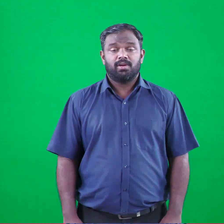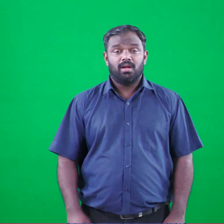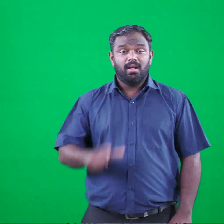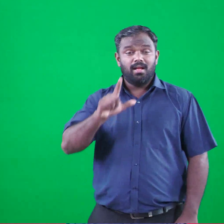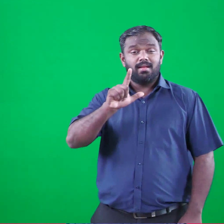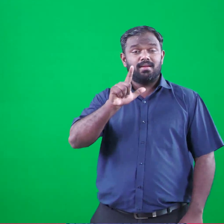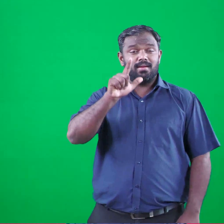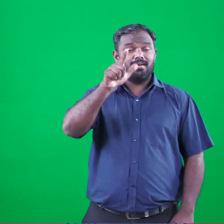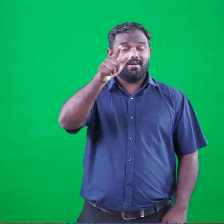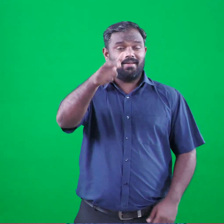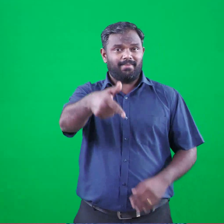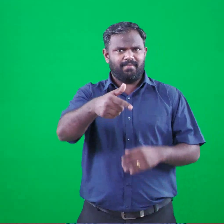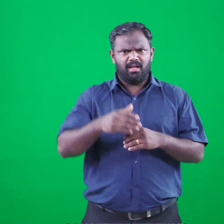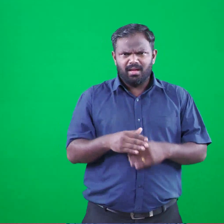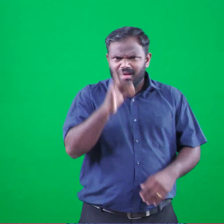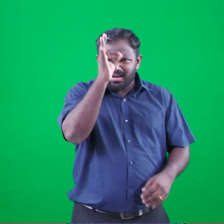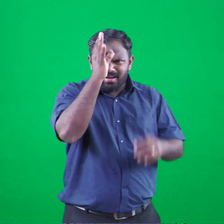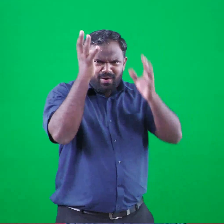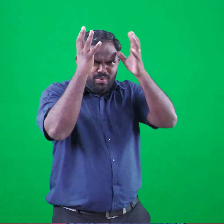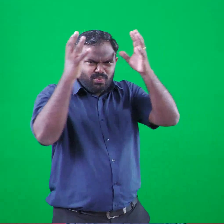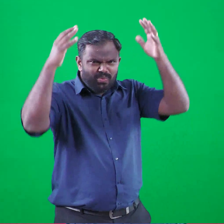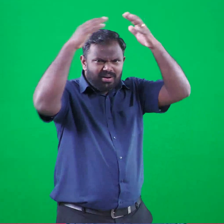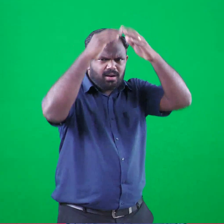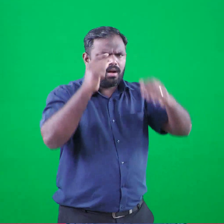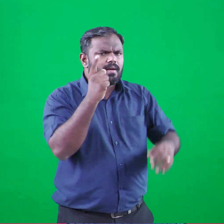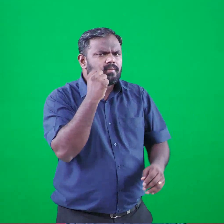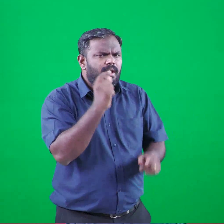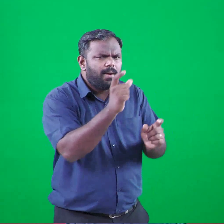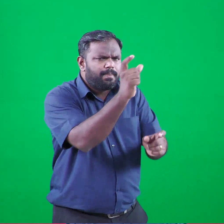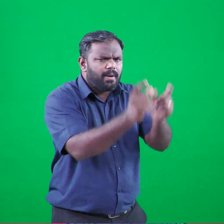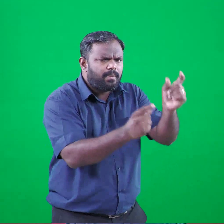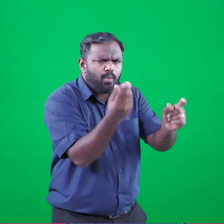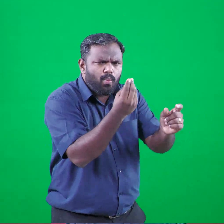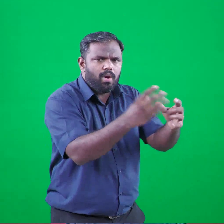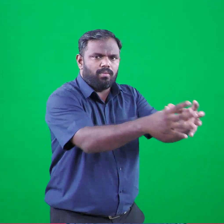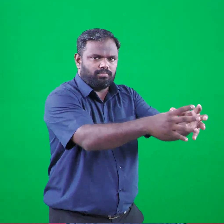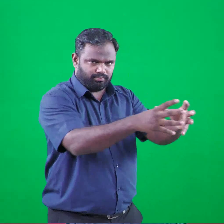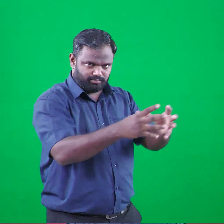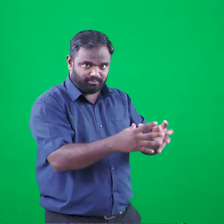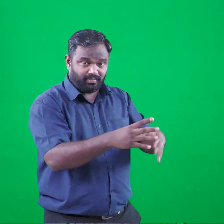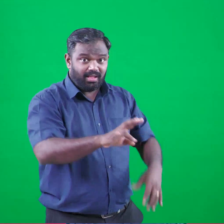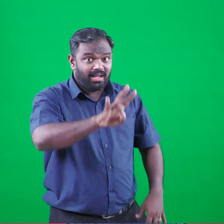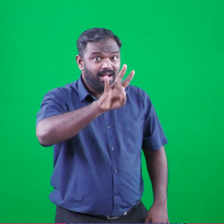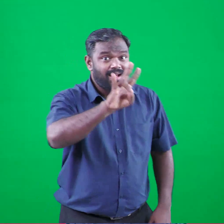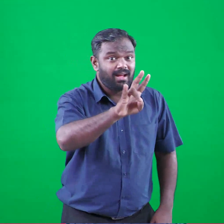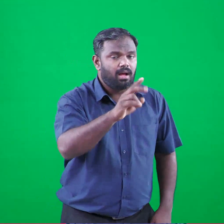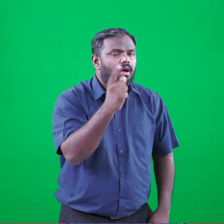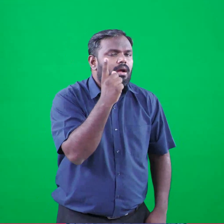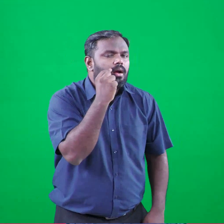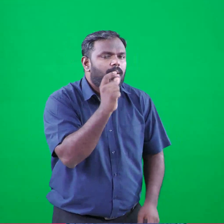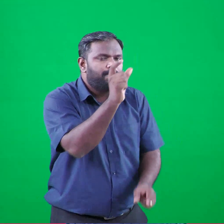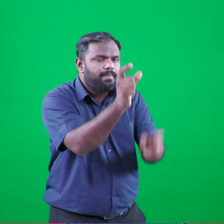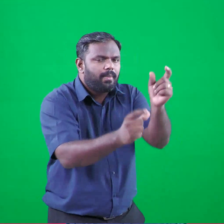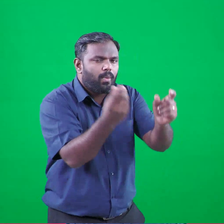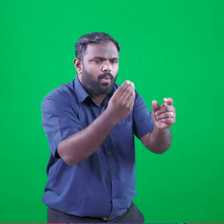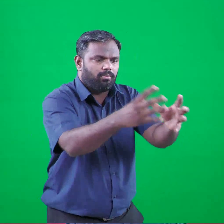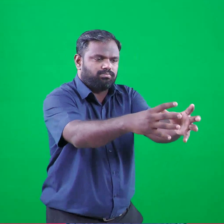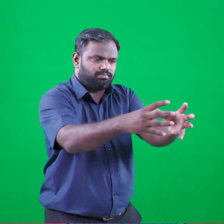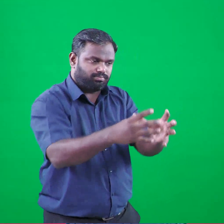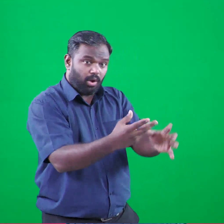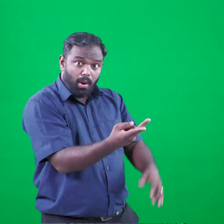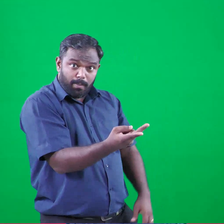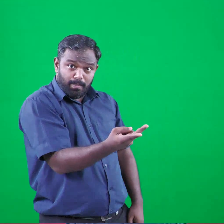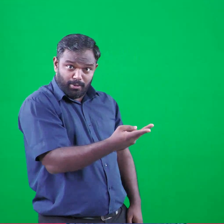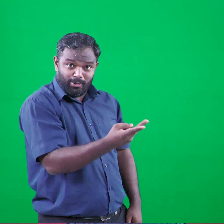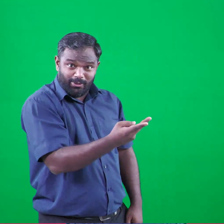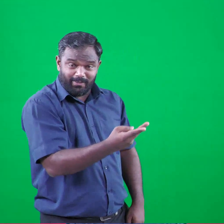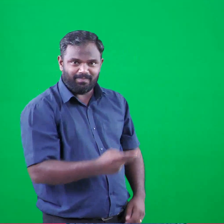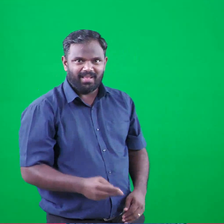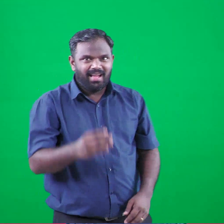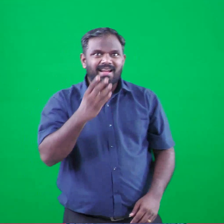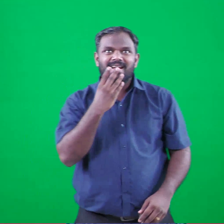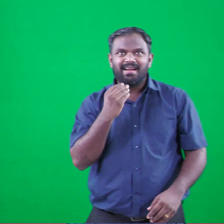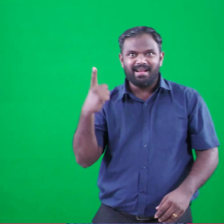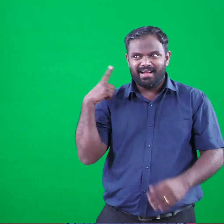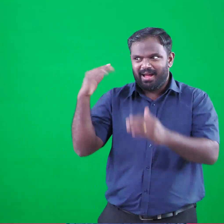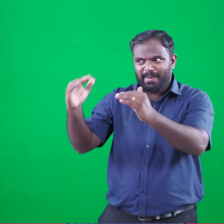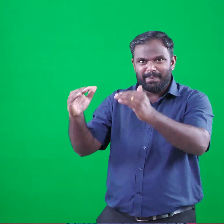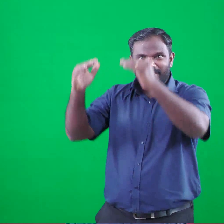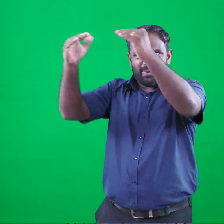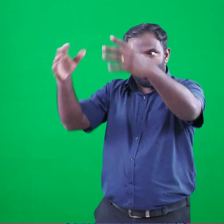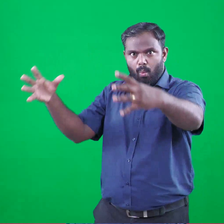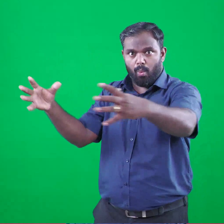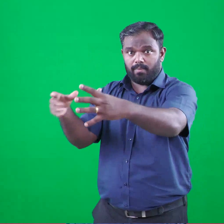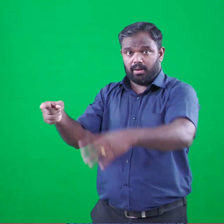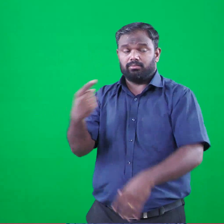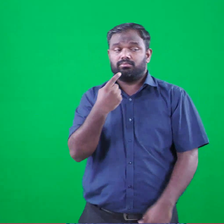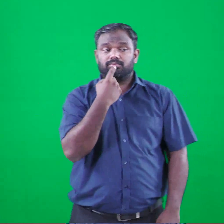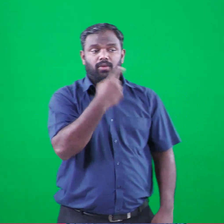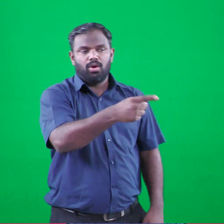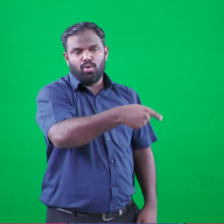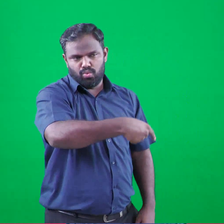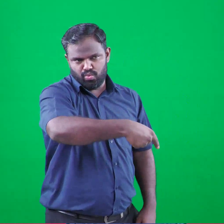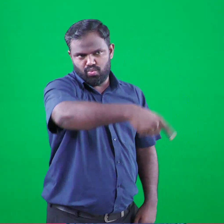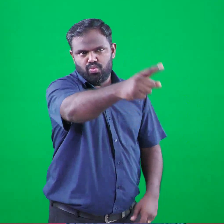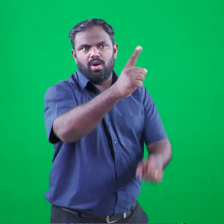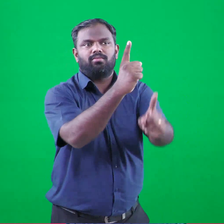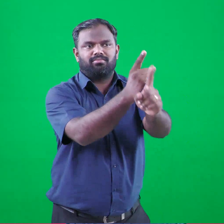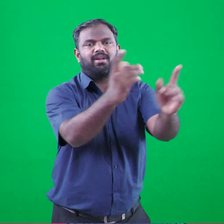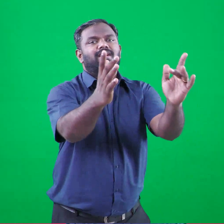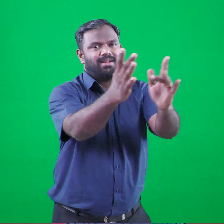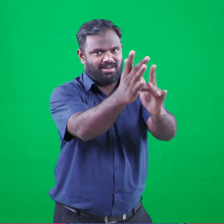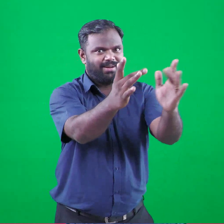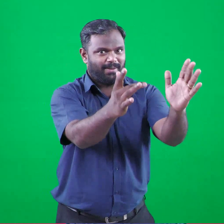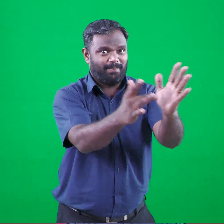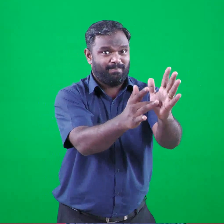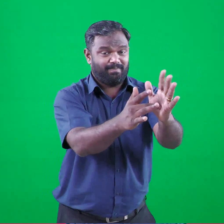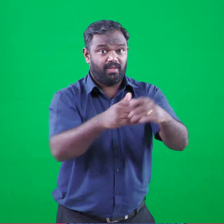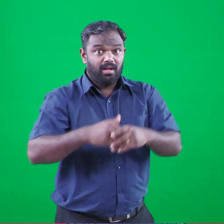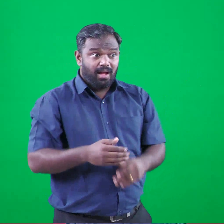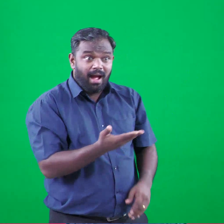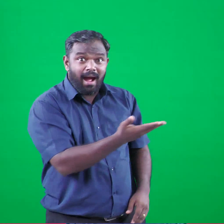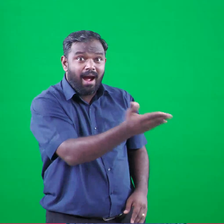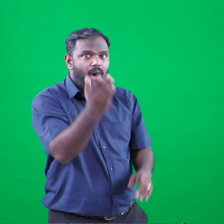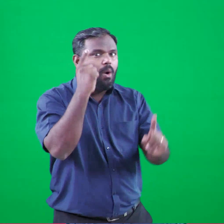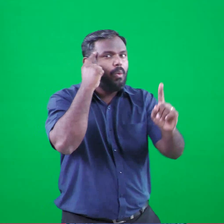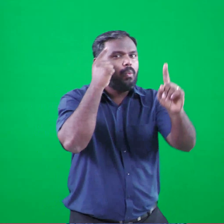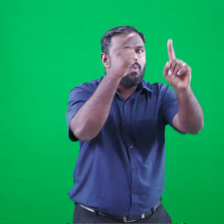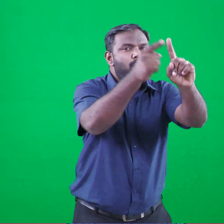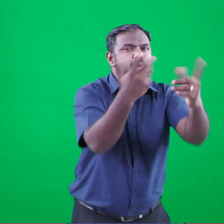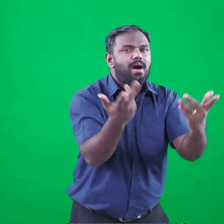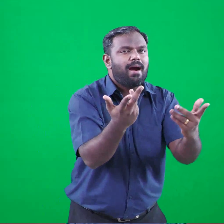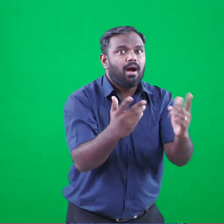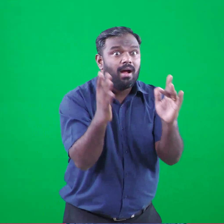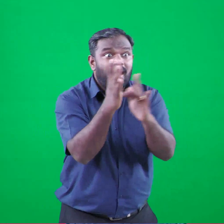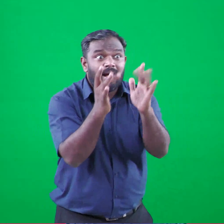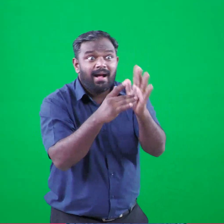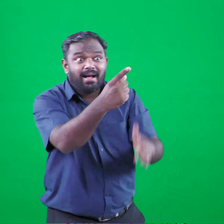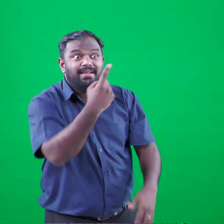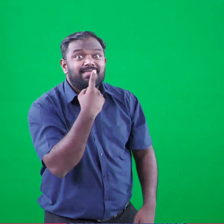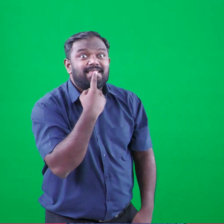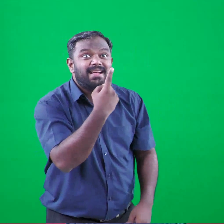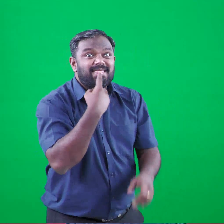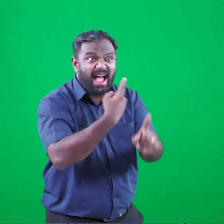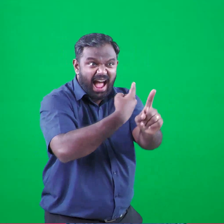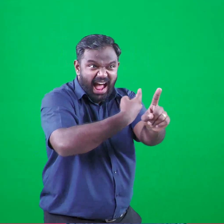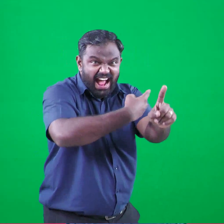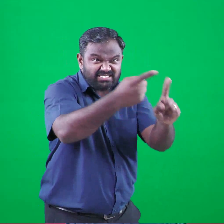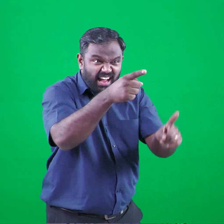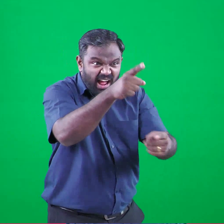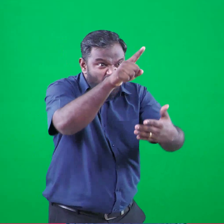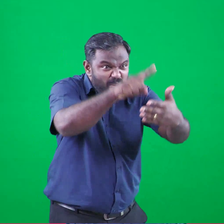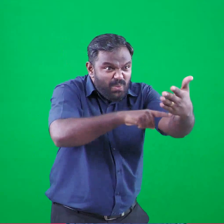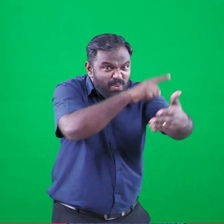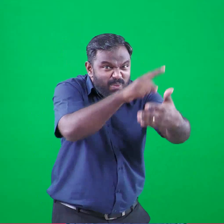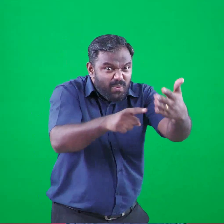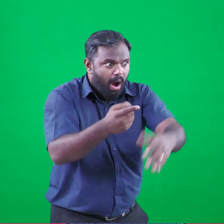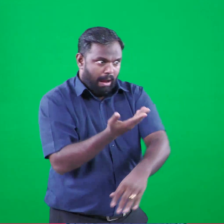Later, they sent some of the Pharisees and Herodians to catch Jesus in His words.